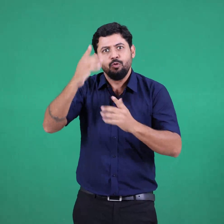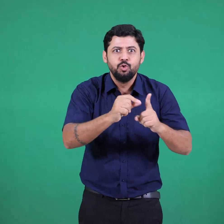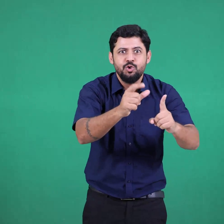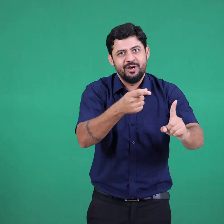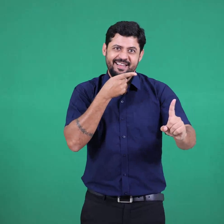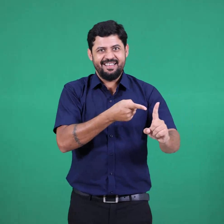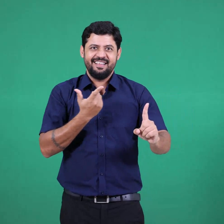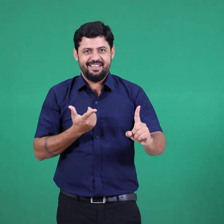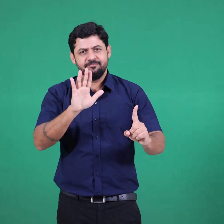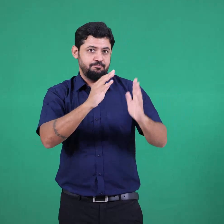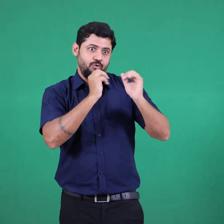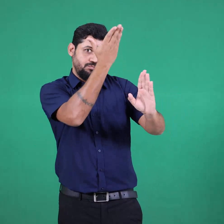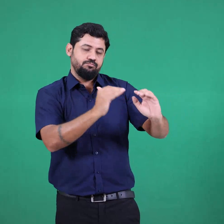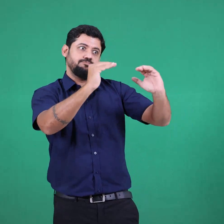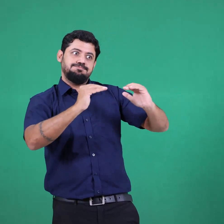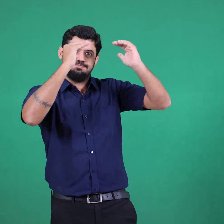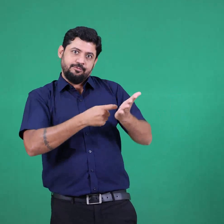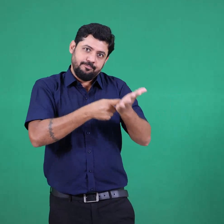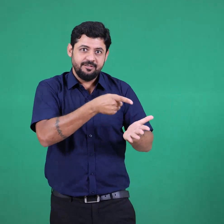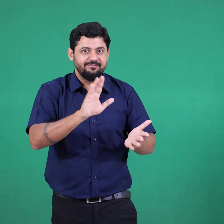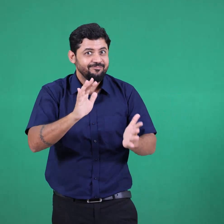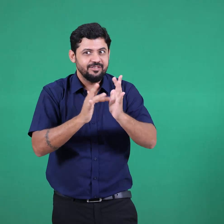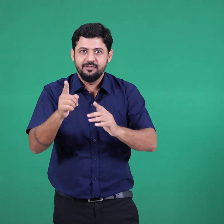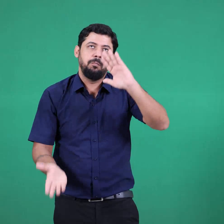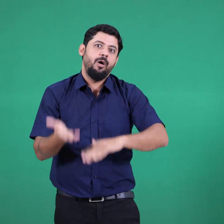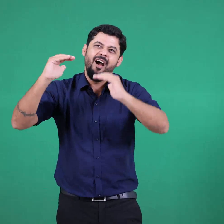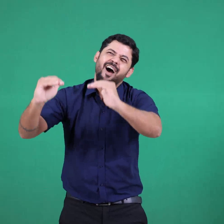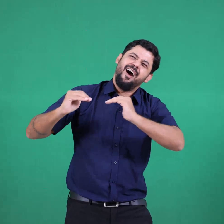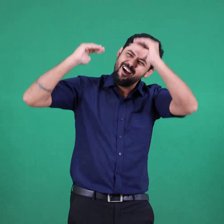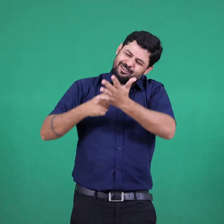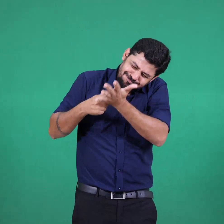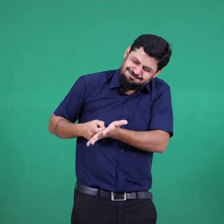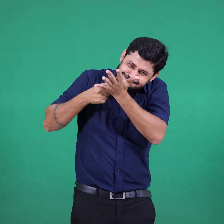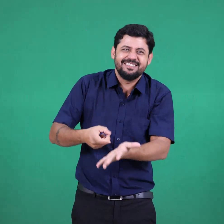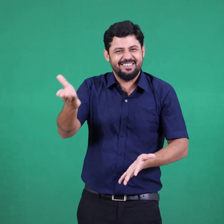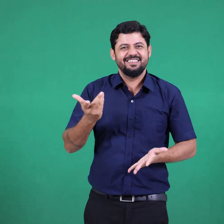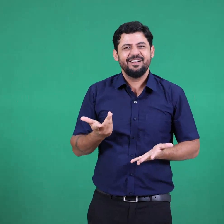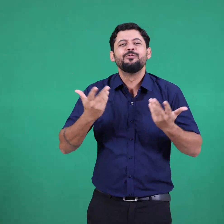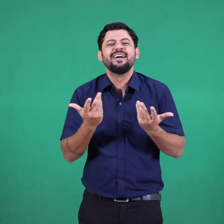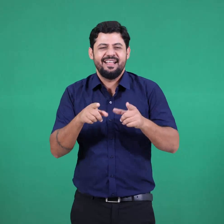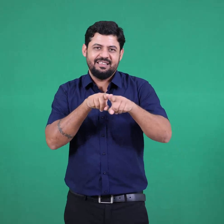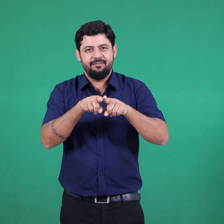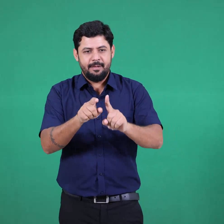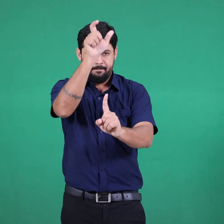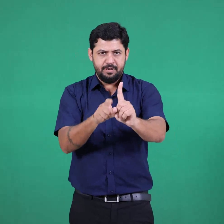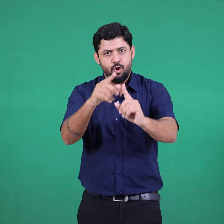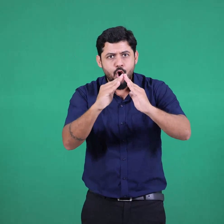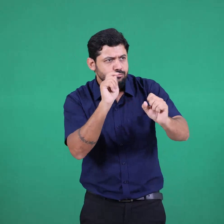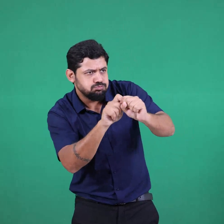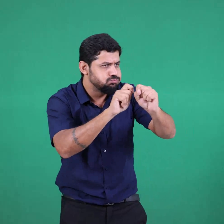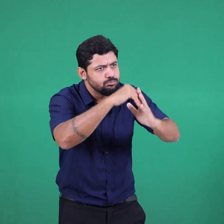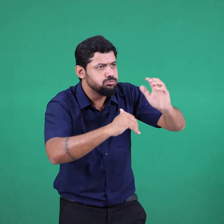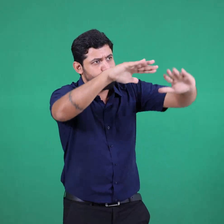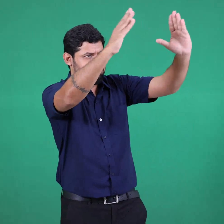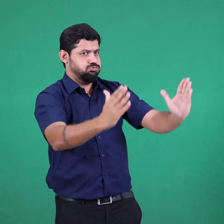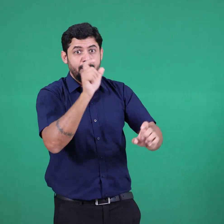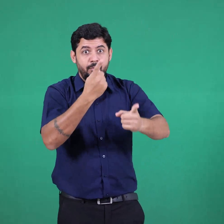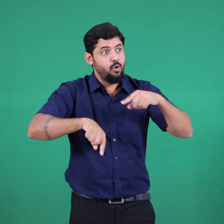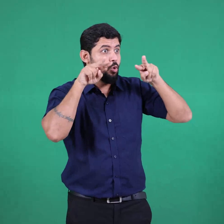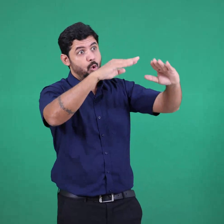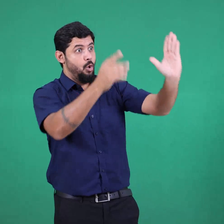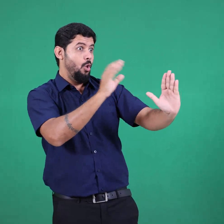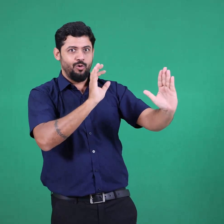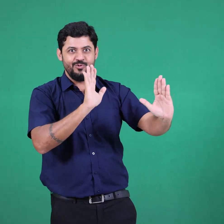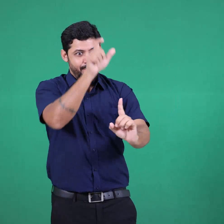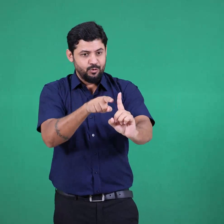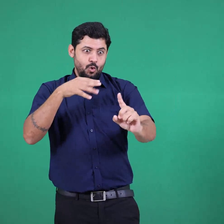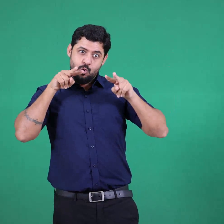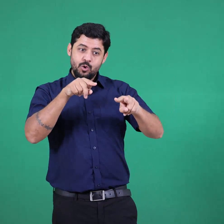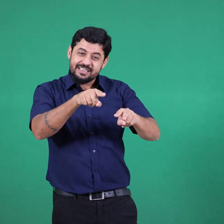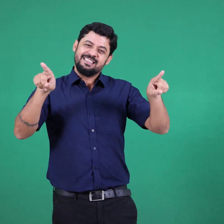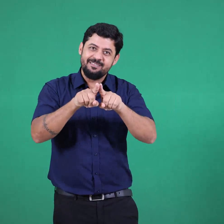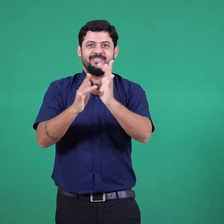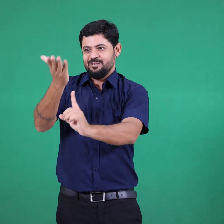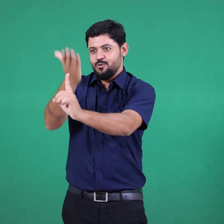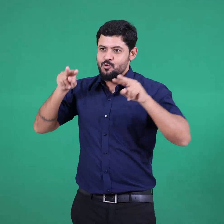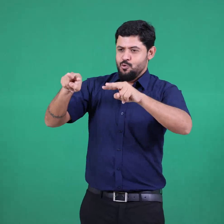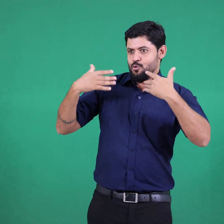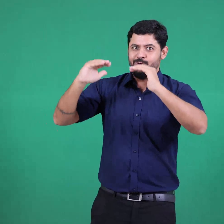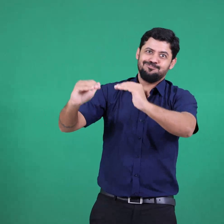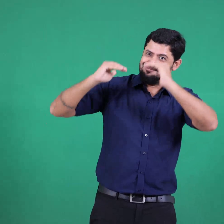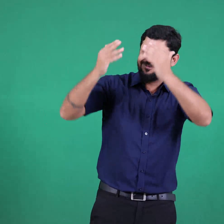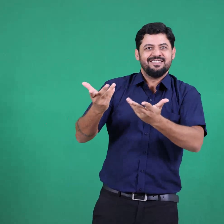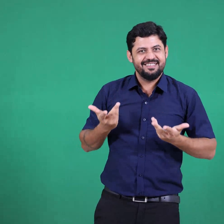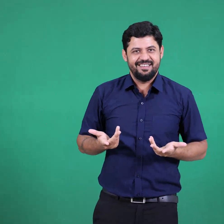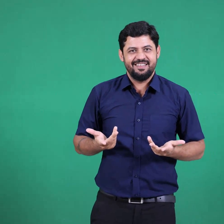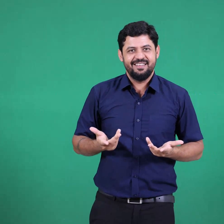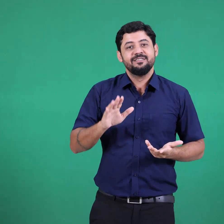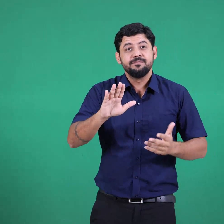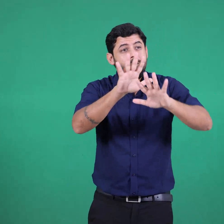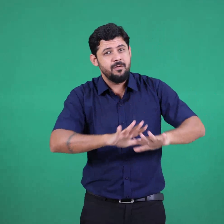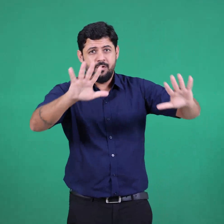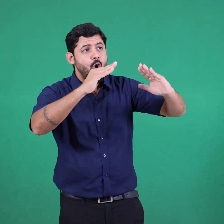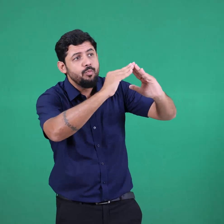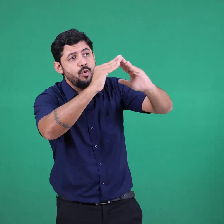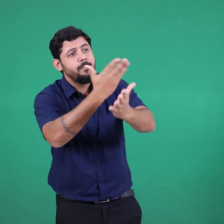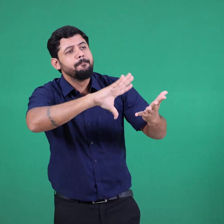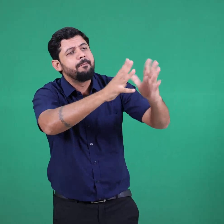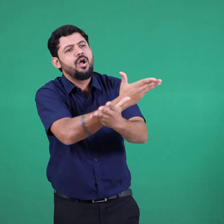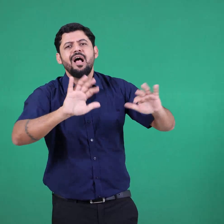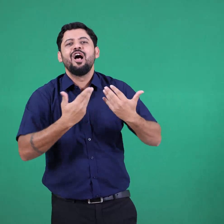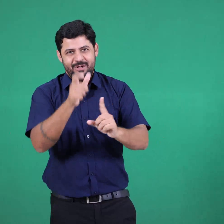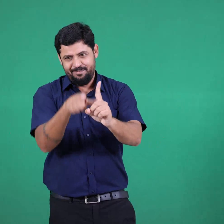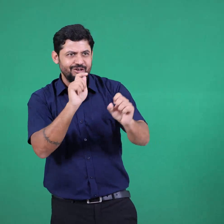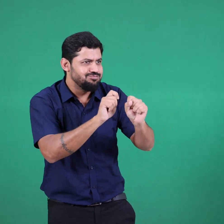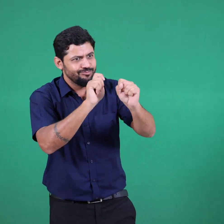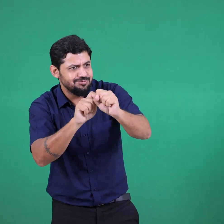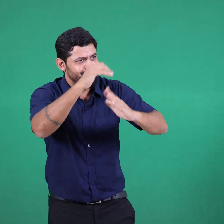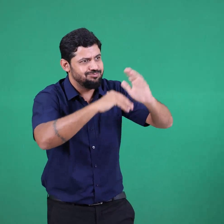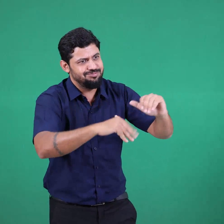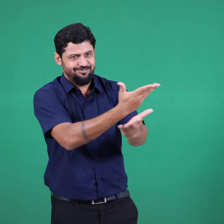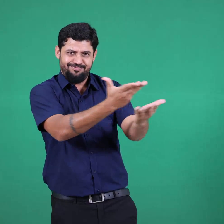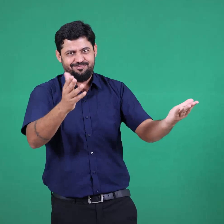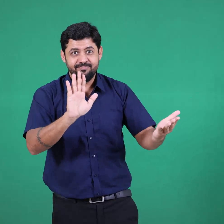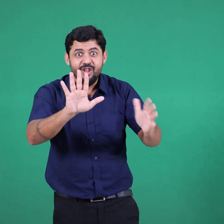For Jesus has been counted worthy of greater glory than Moses, just as the builder of a house has greater honor than the house itself.